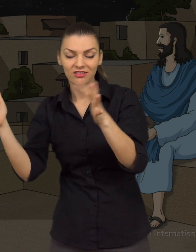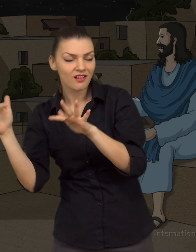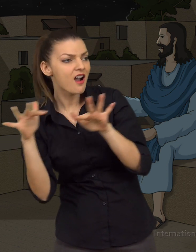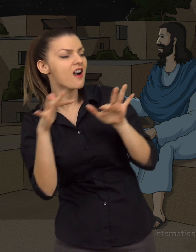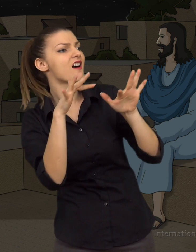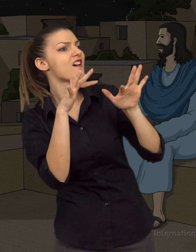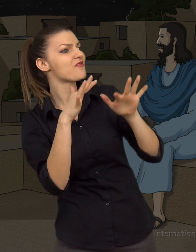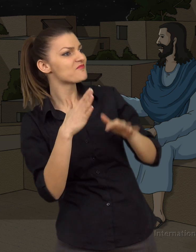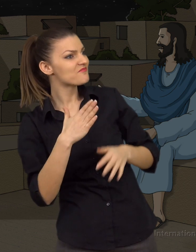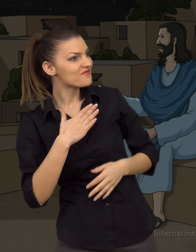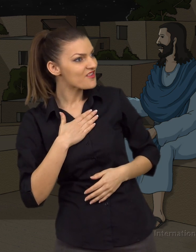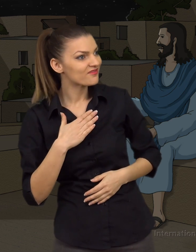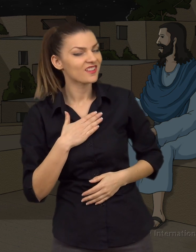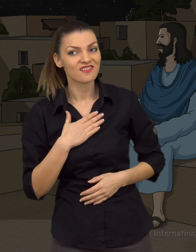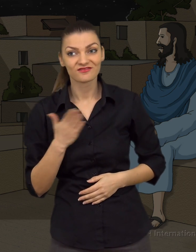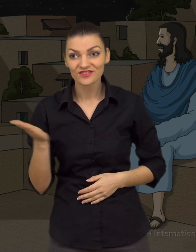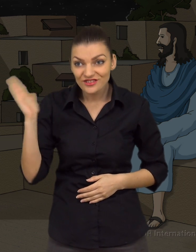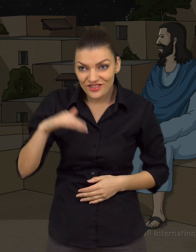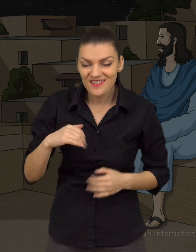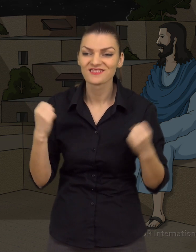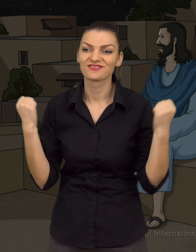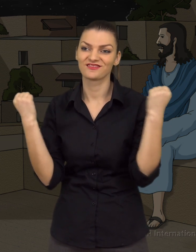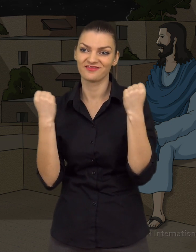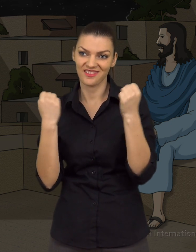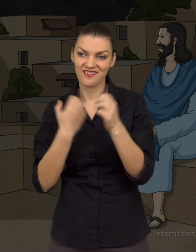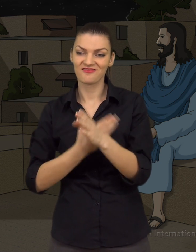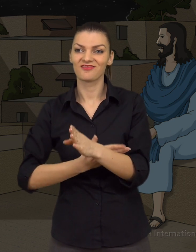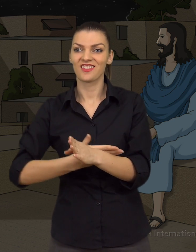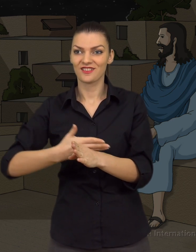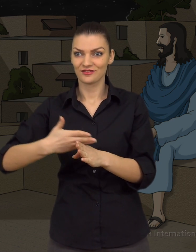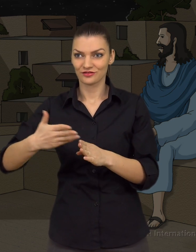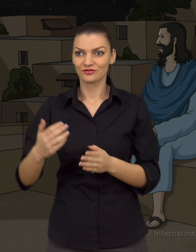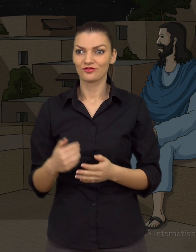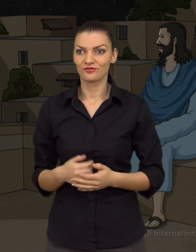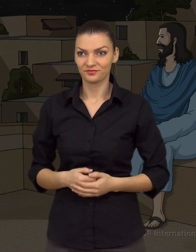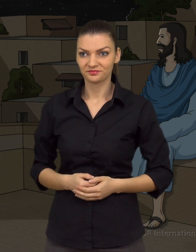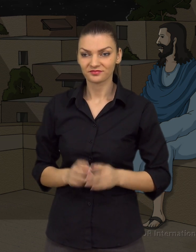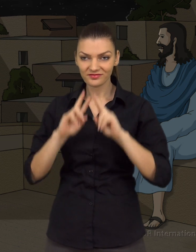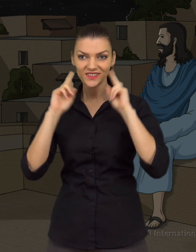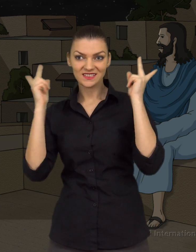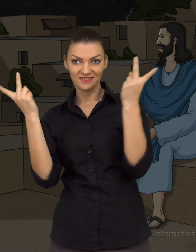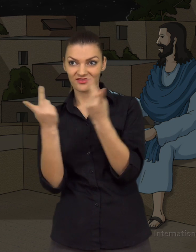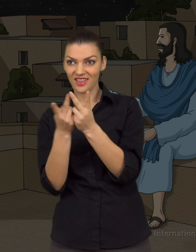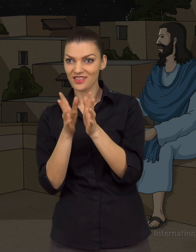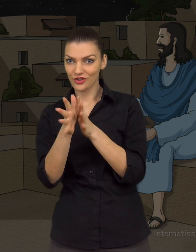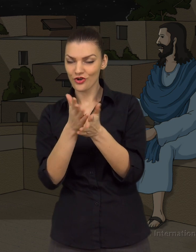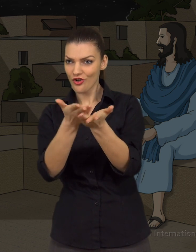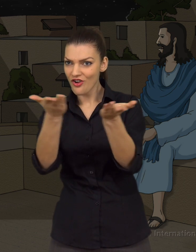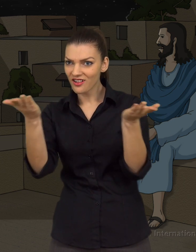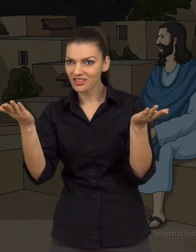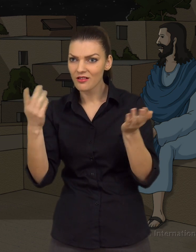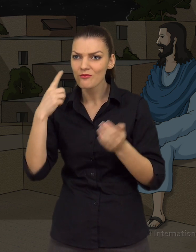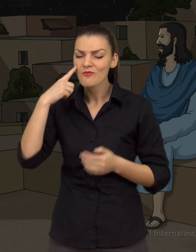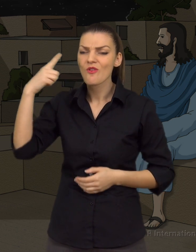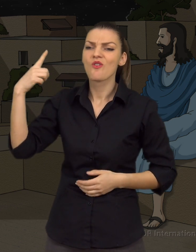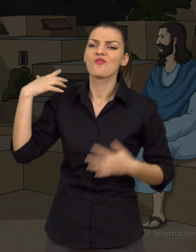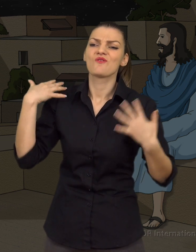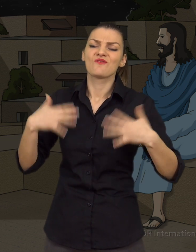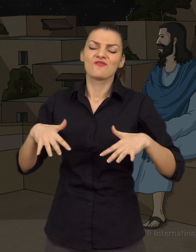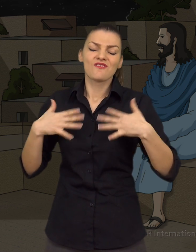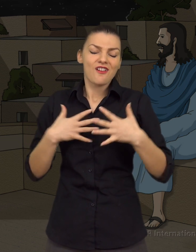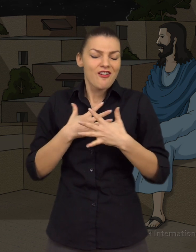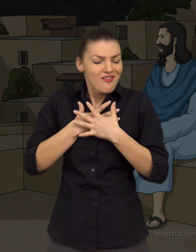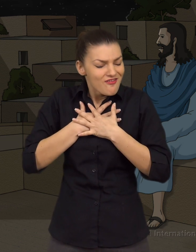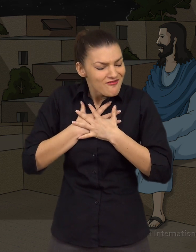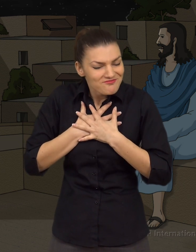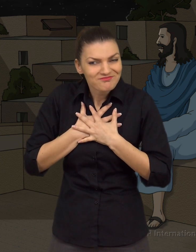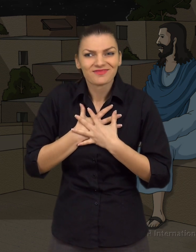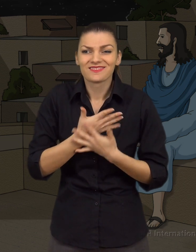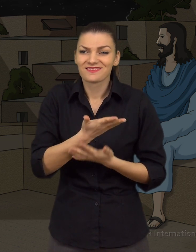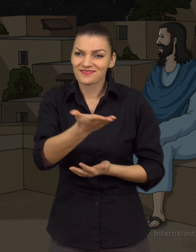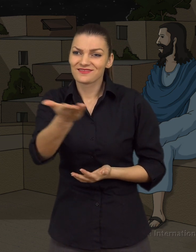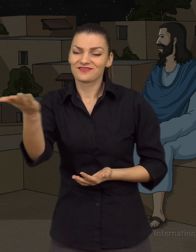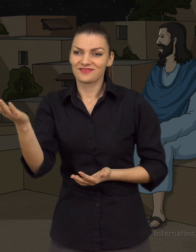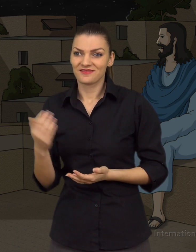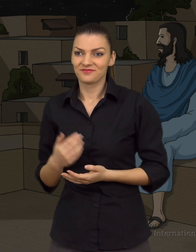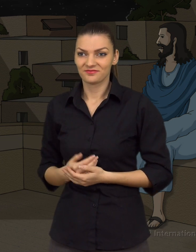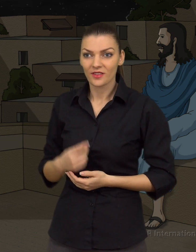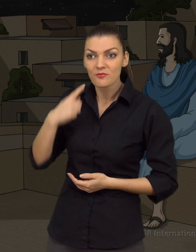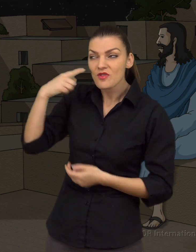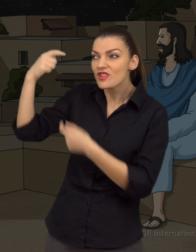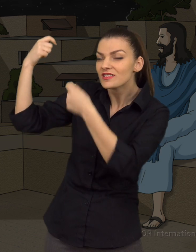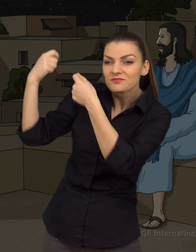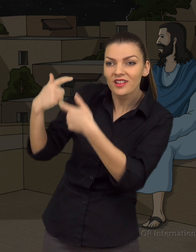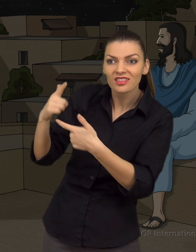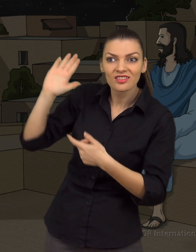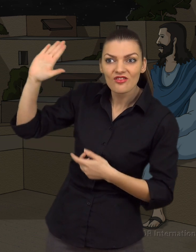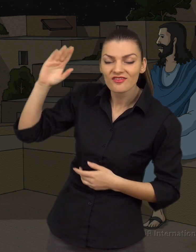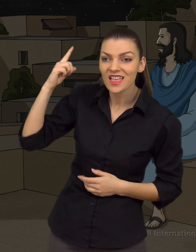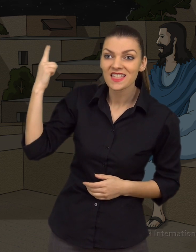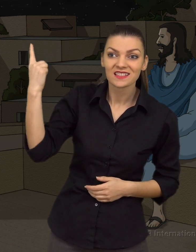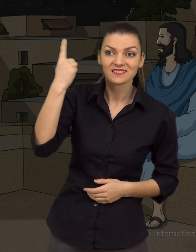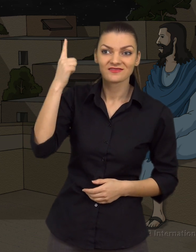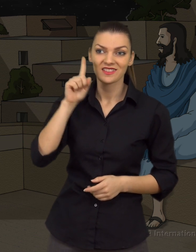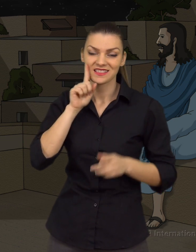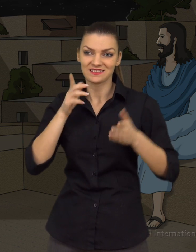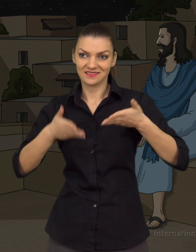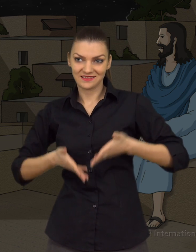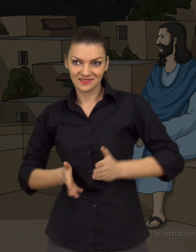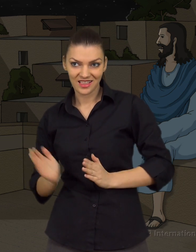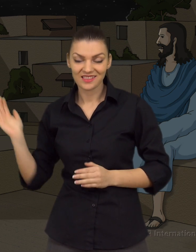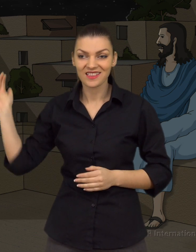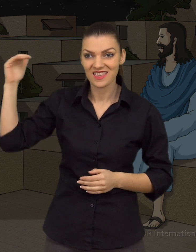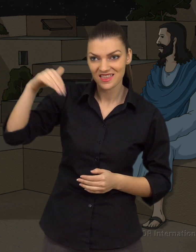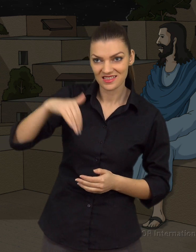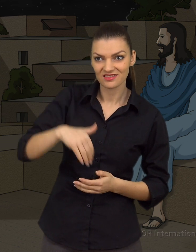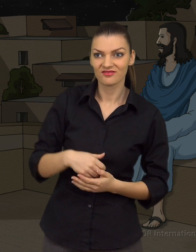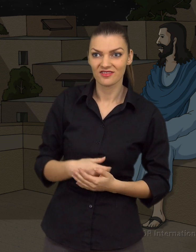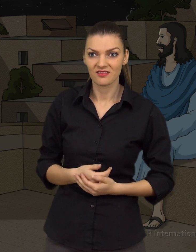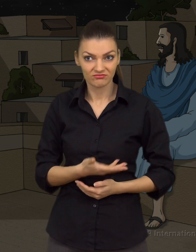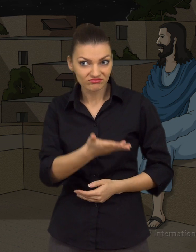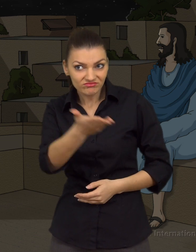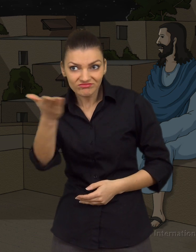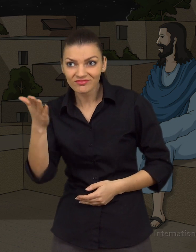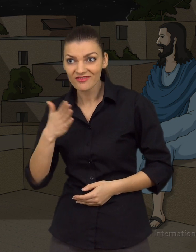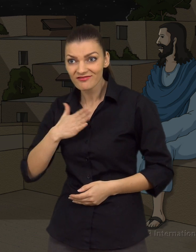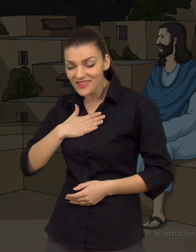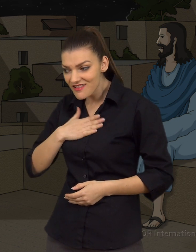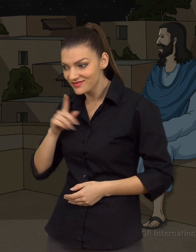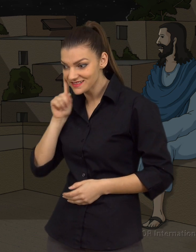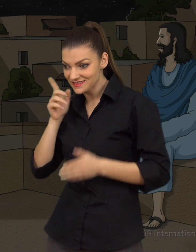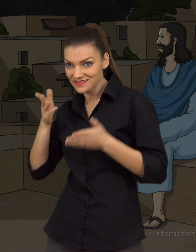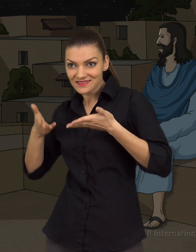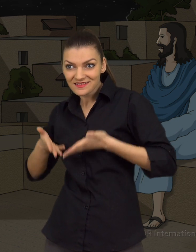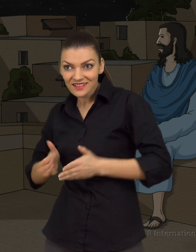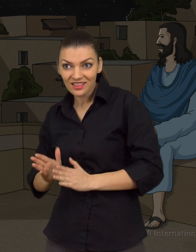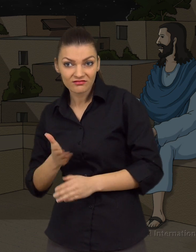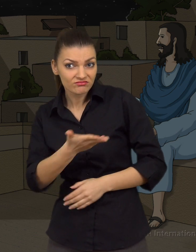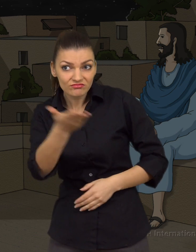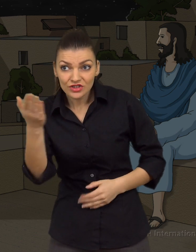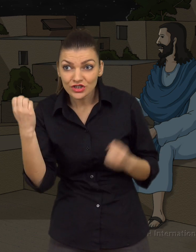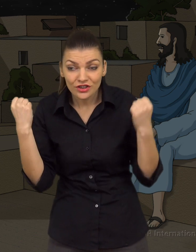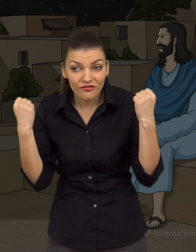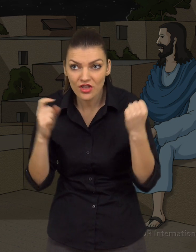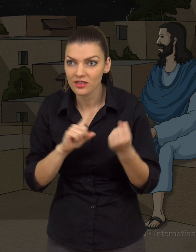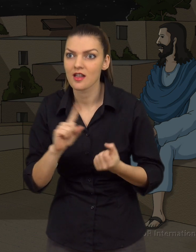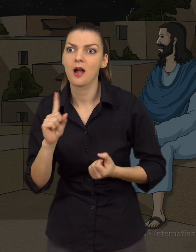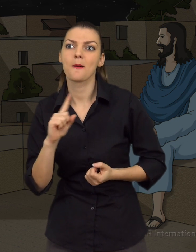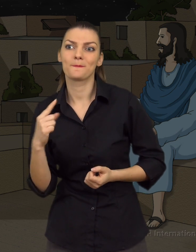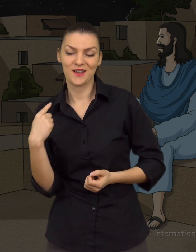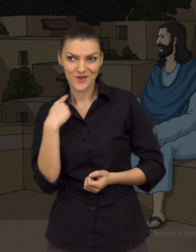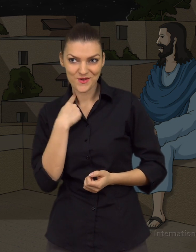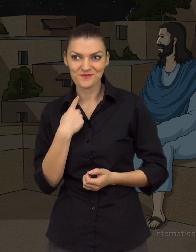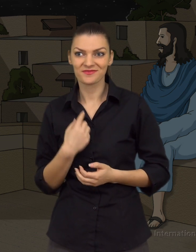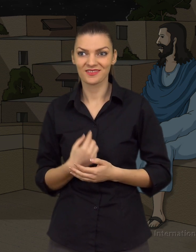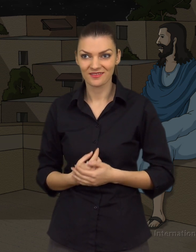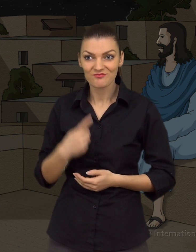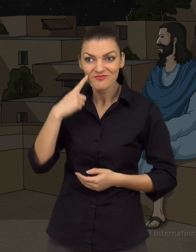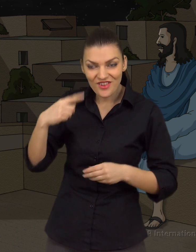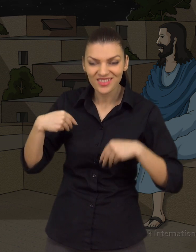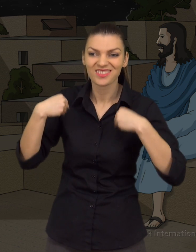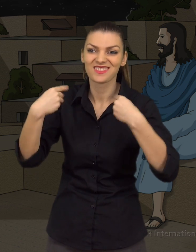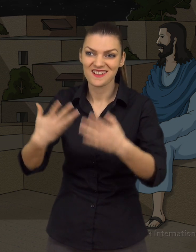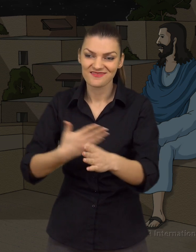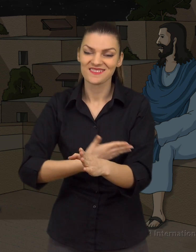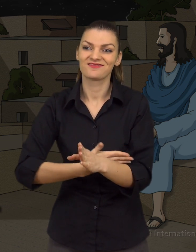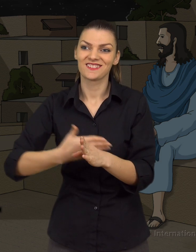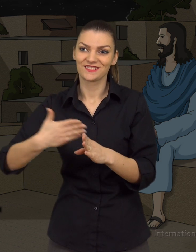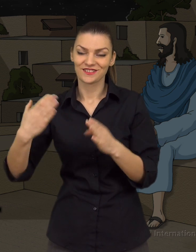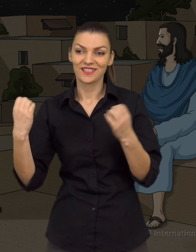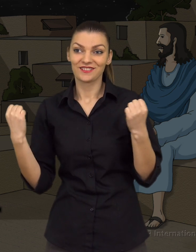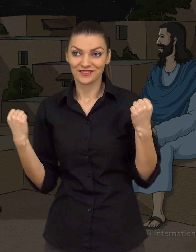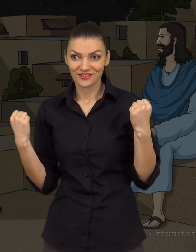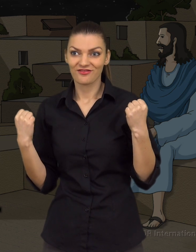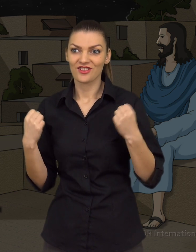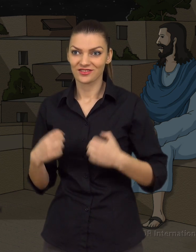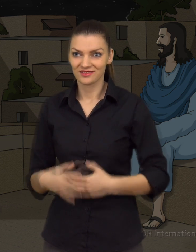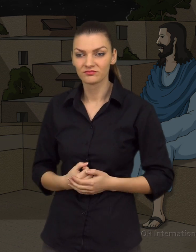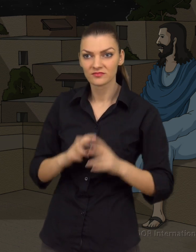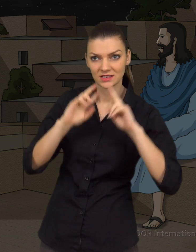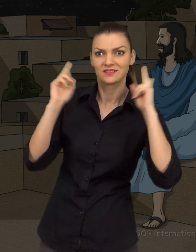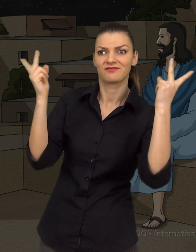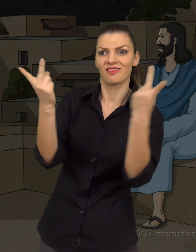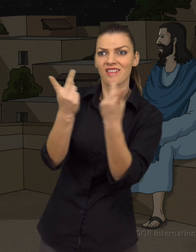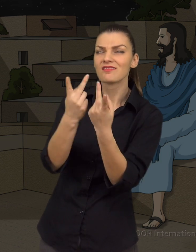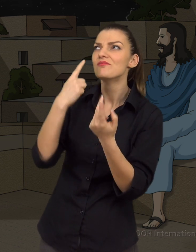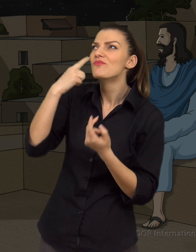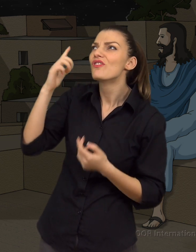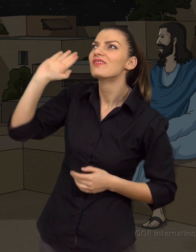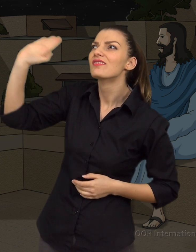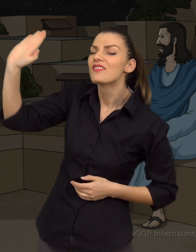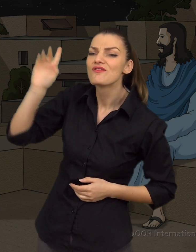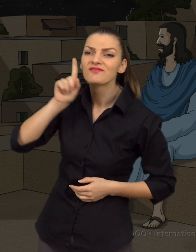For God so loved the world that He gave His one and only Son, that everyone who believes in Him shall not perish but have eternal life.